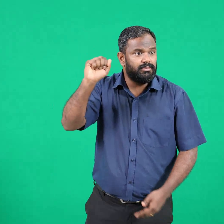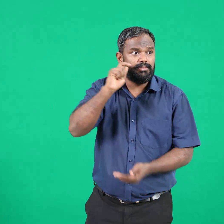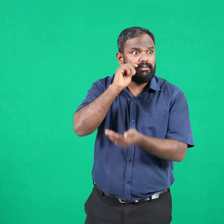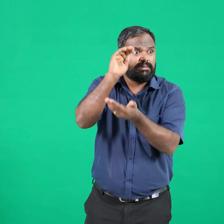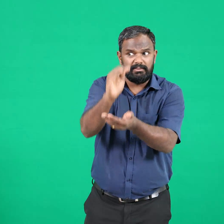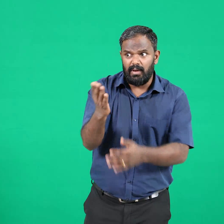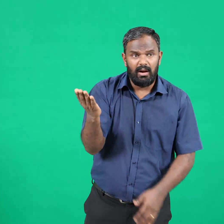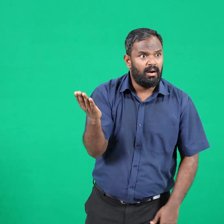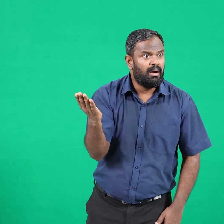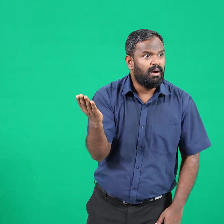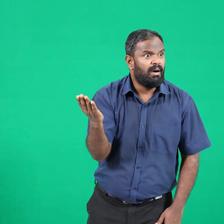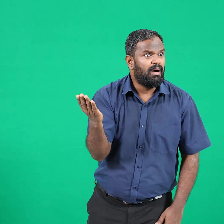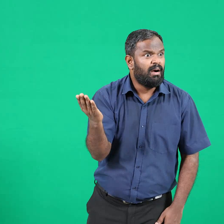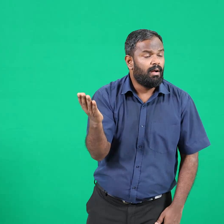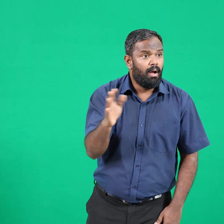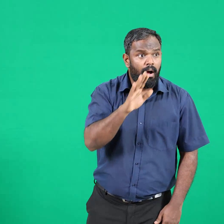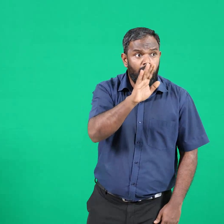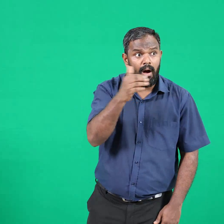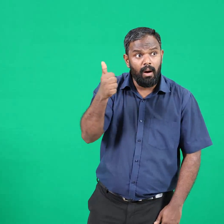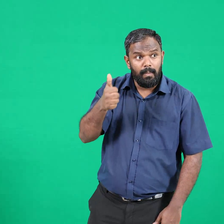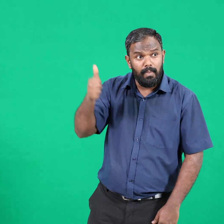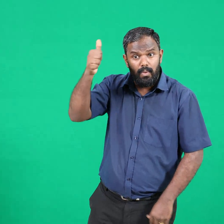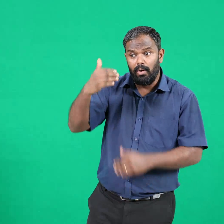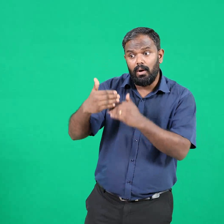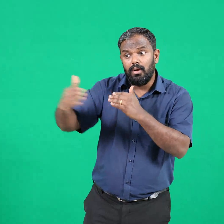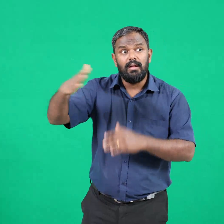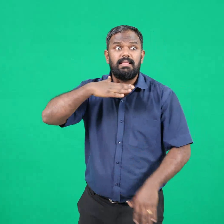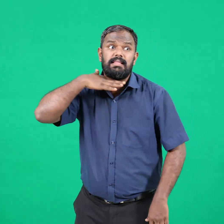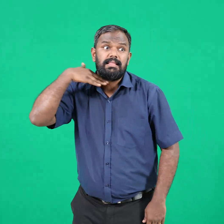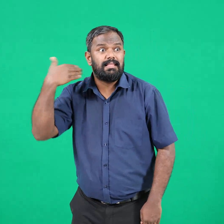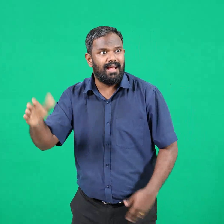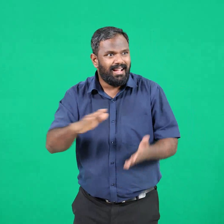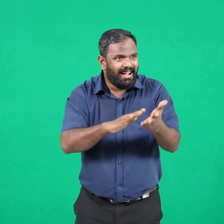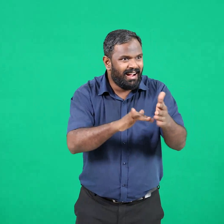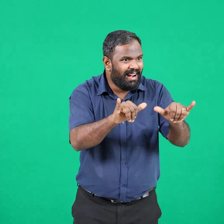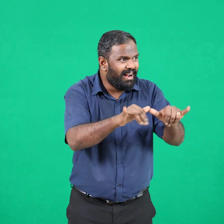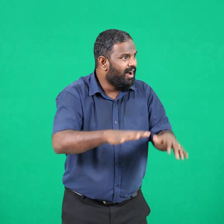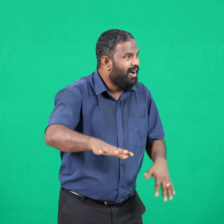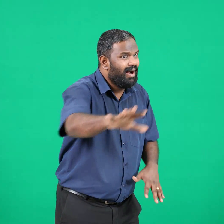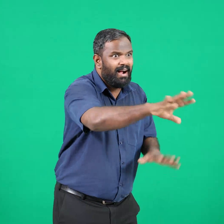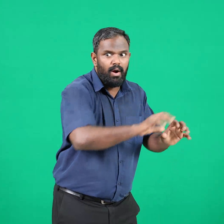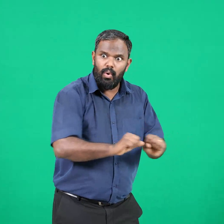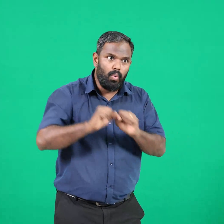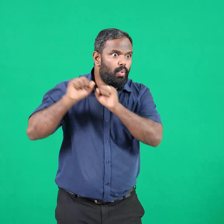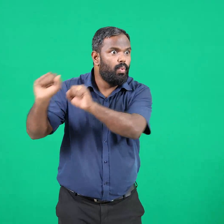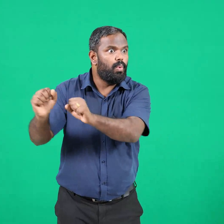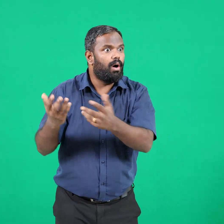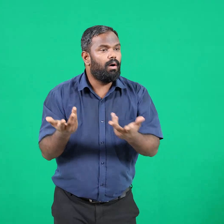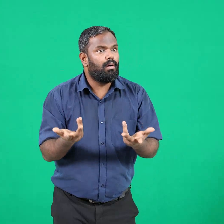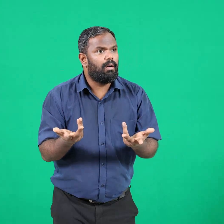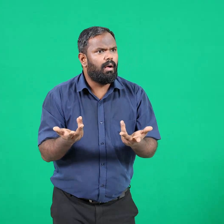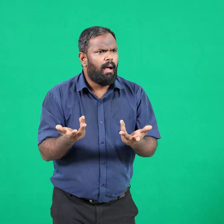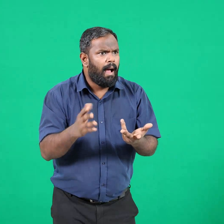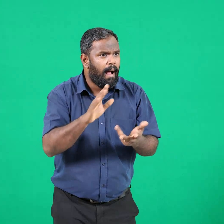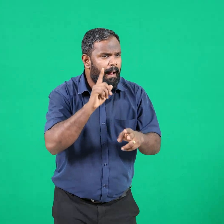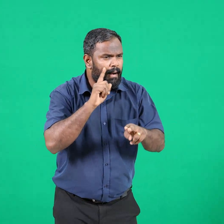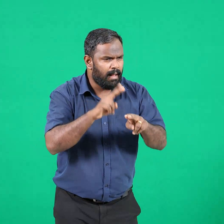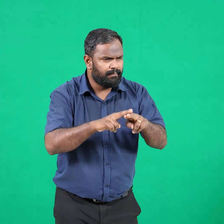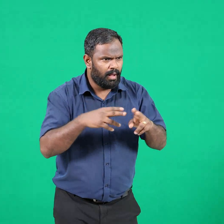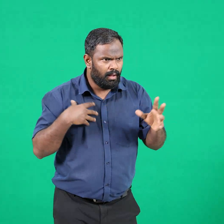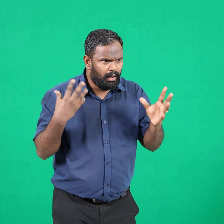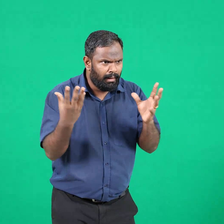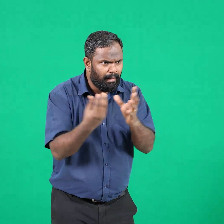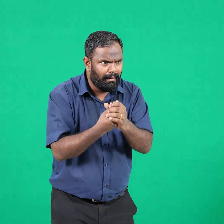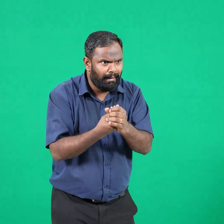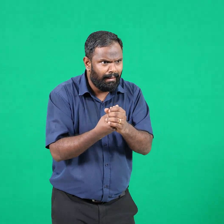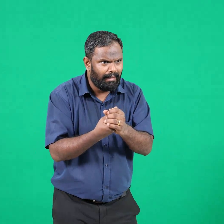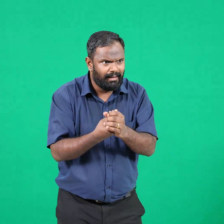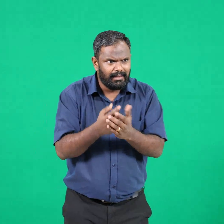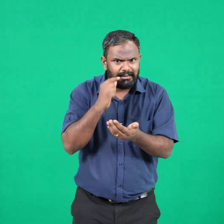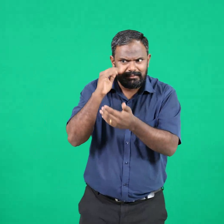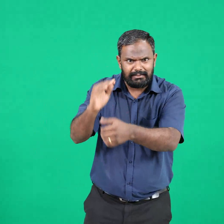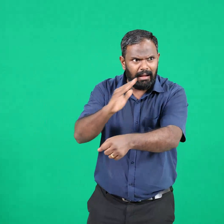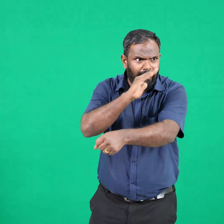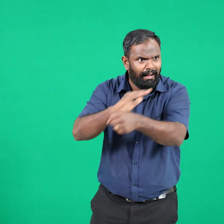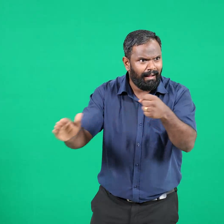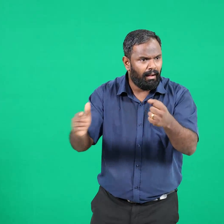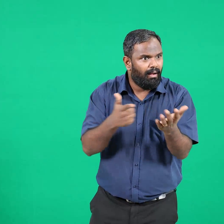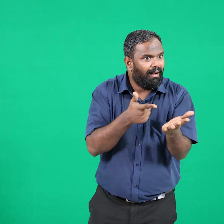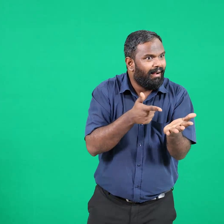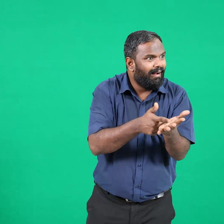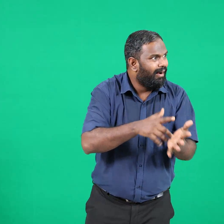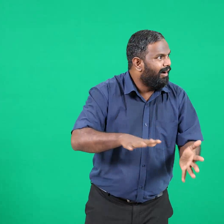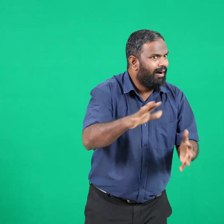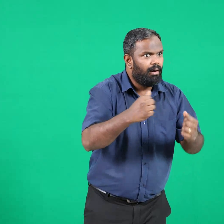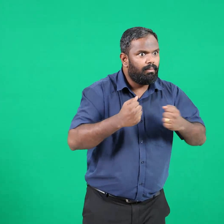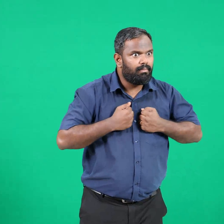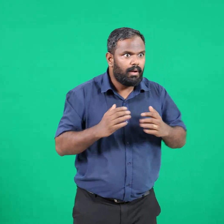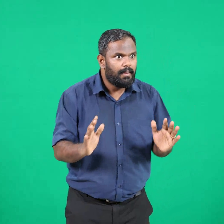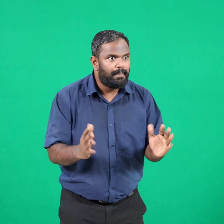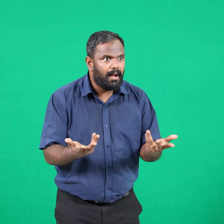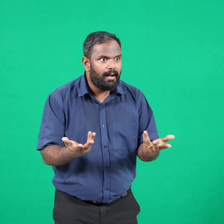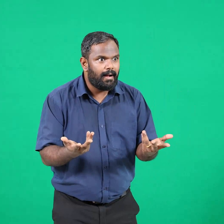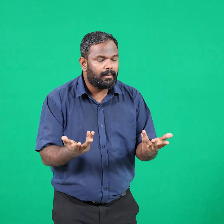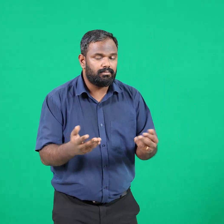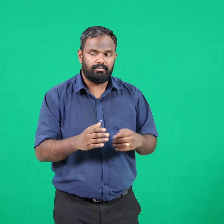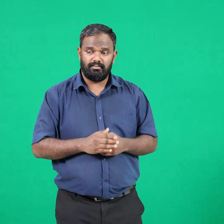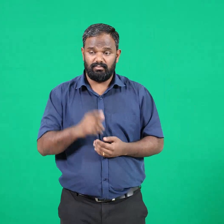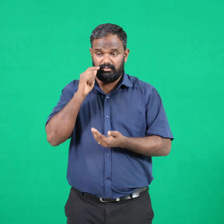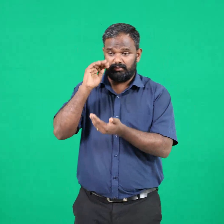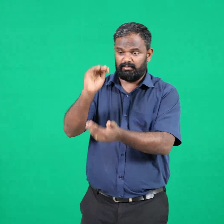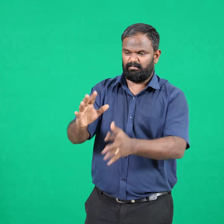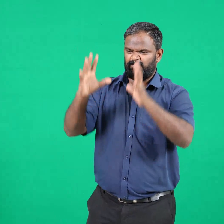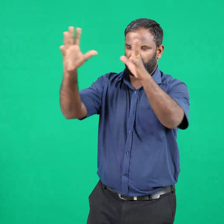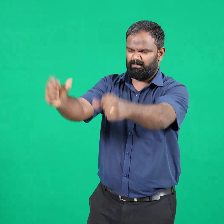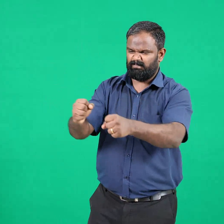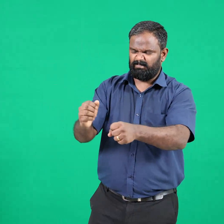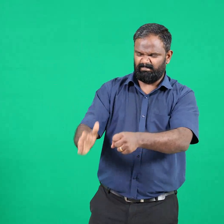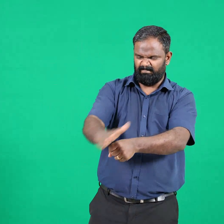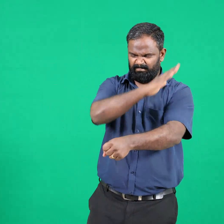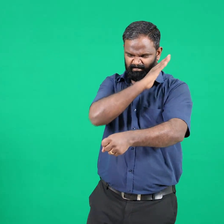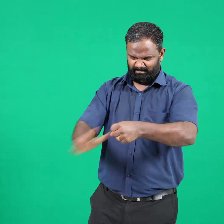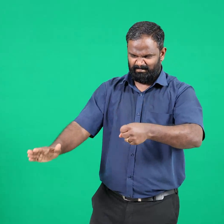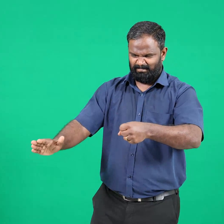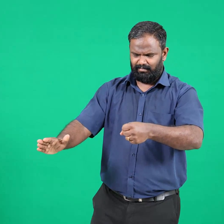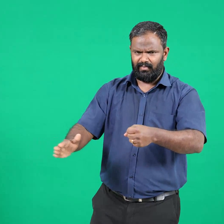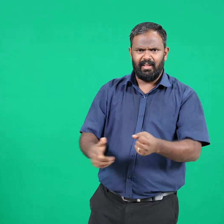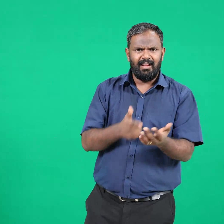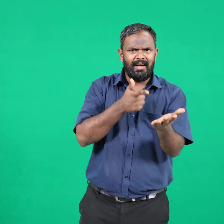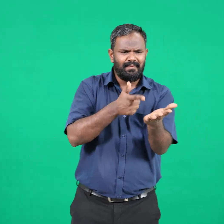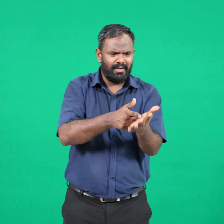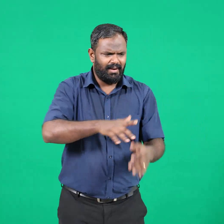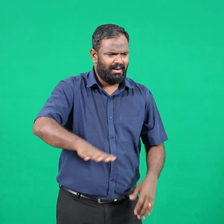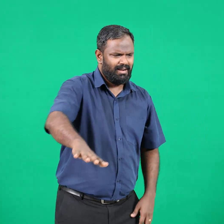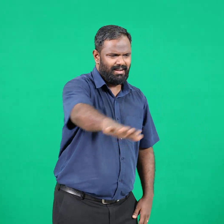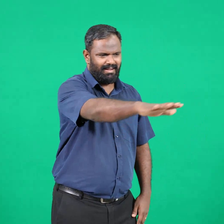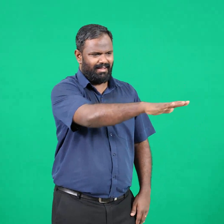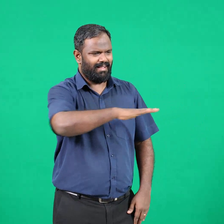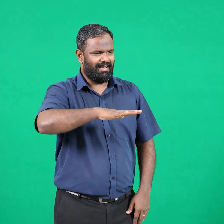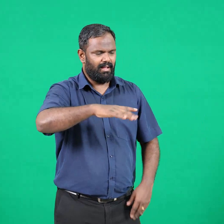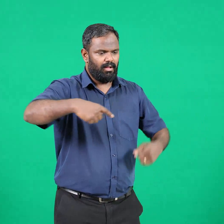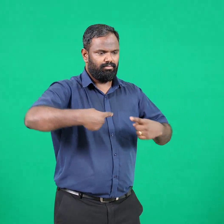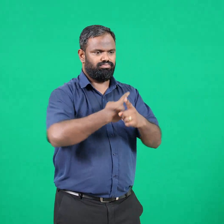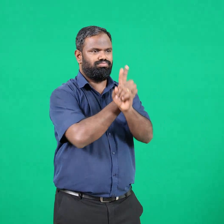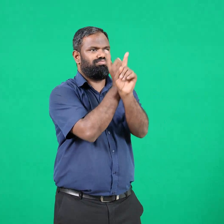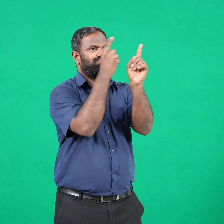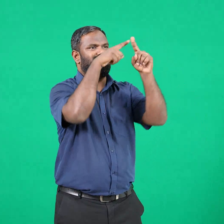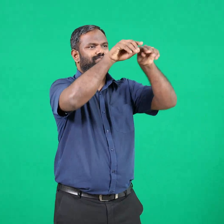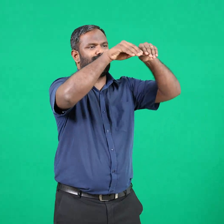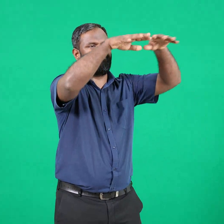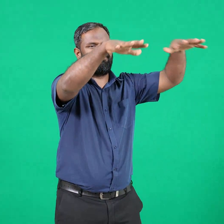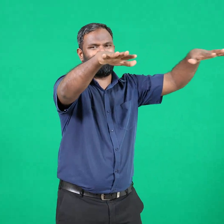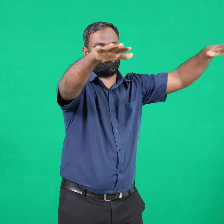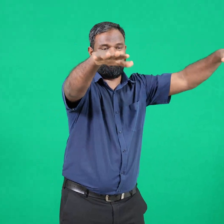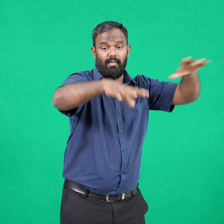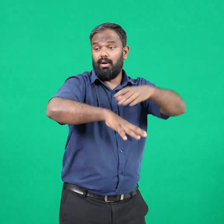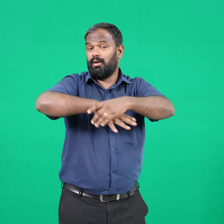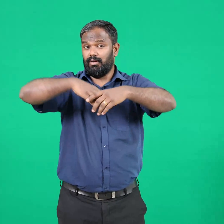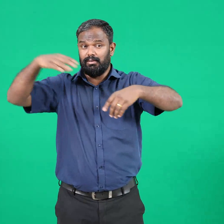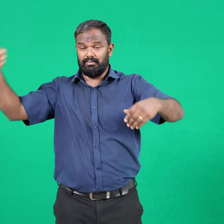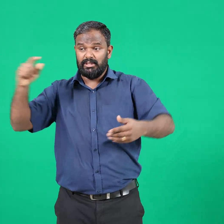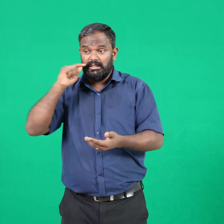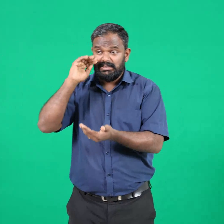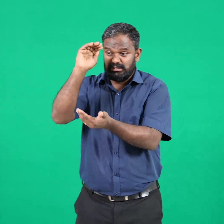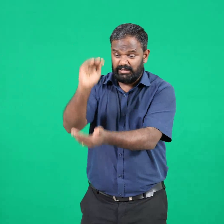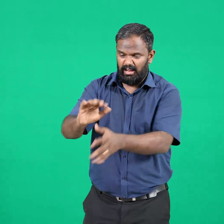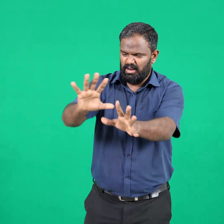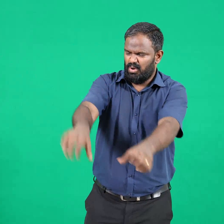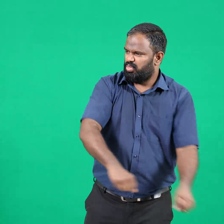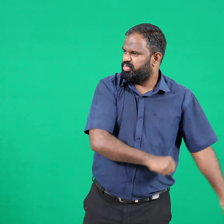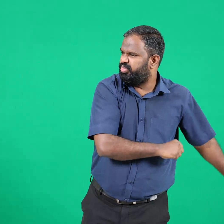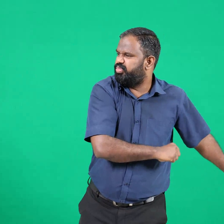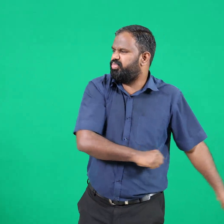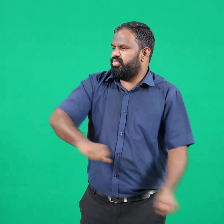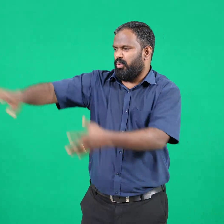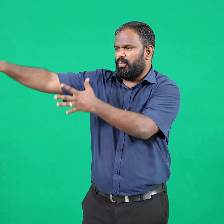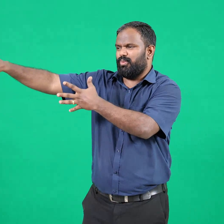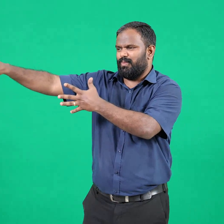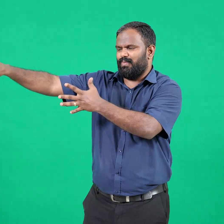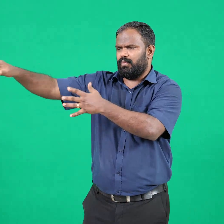Let us kill him, and the inheritance will be ours.' So they threw him out of the vineyard and killed him.